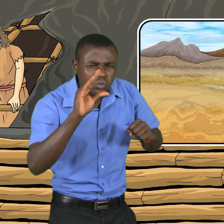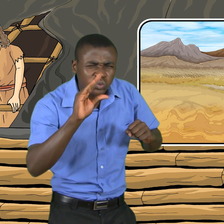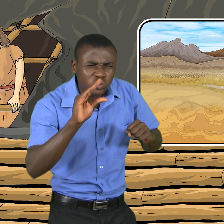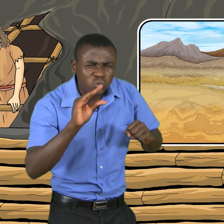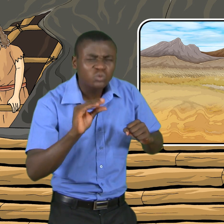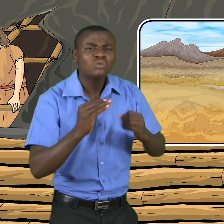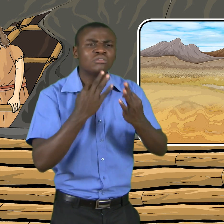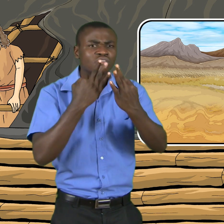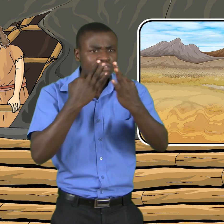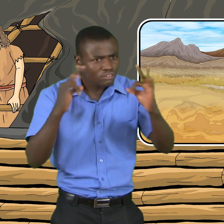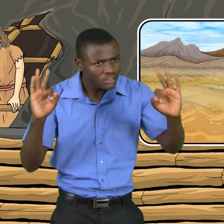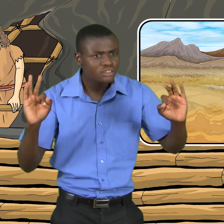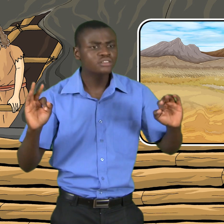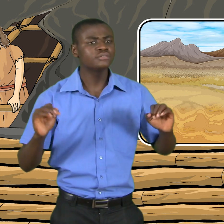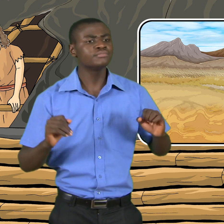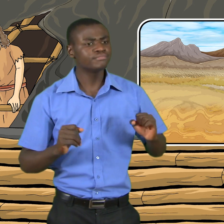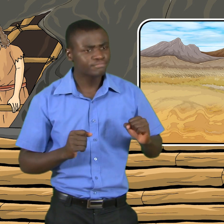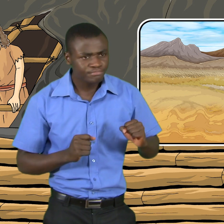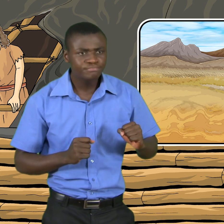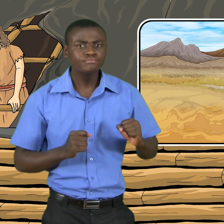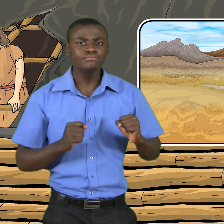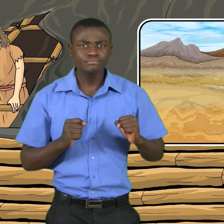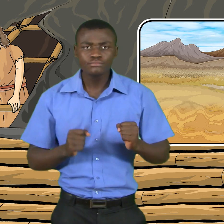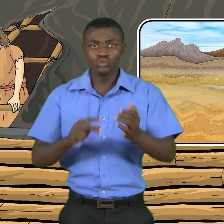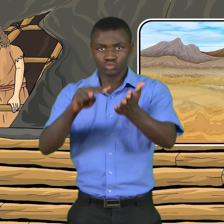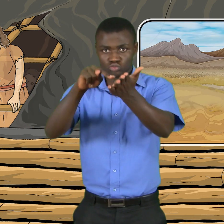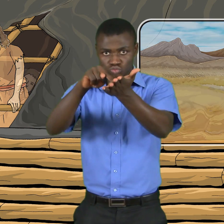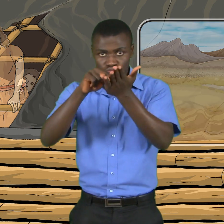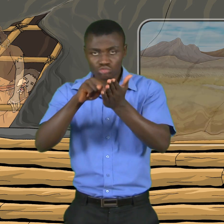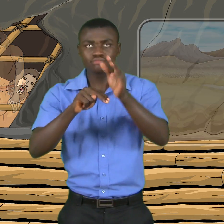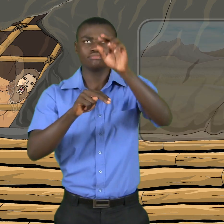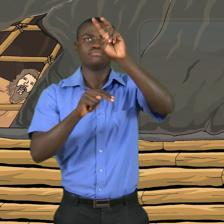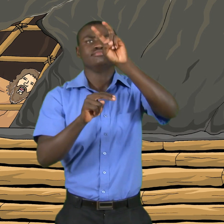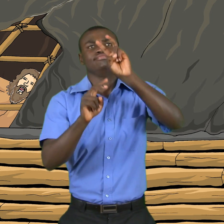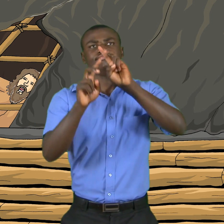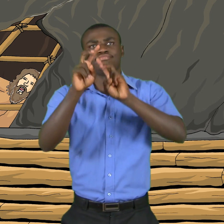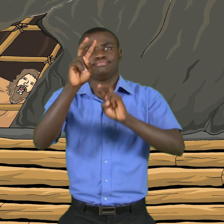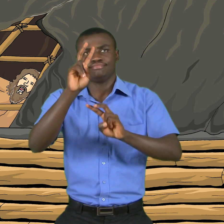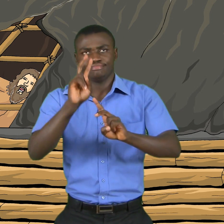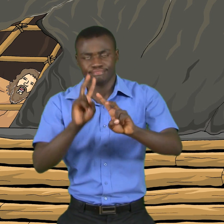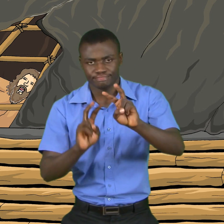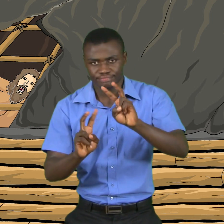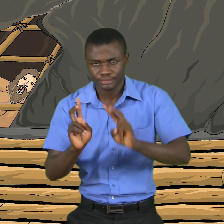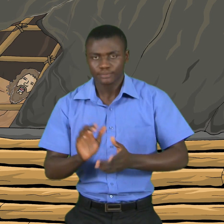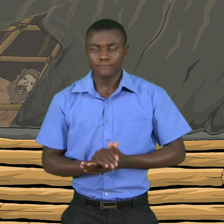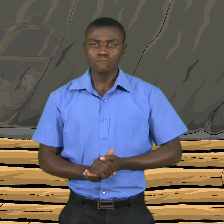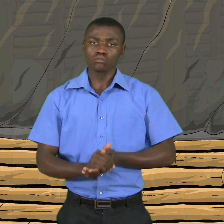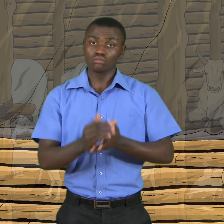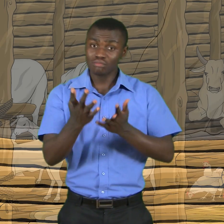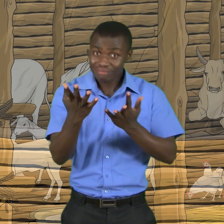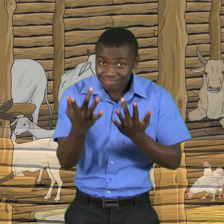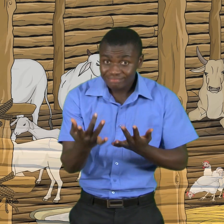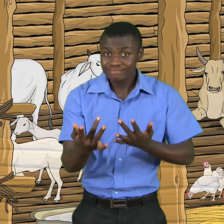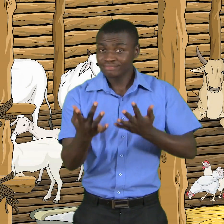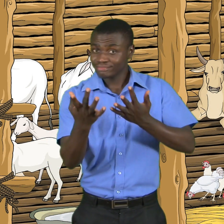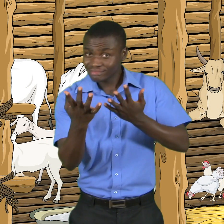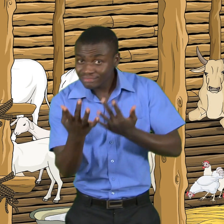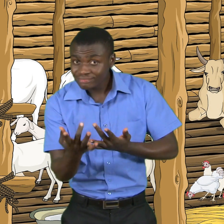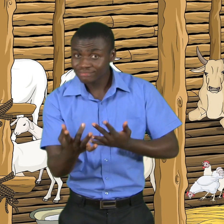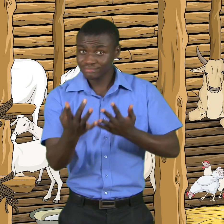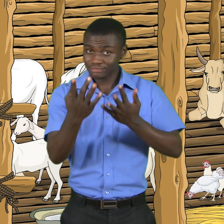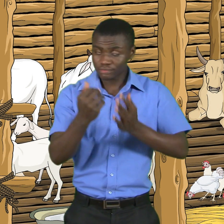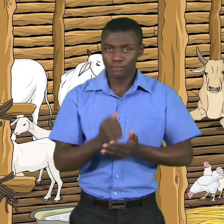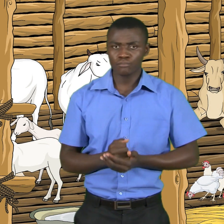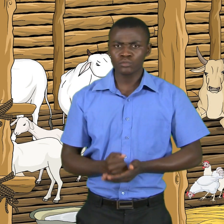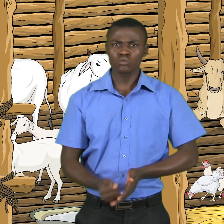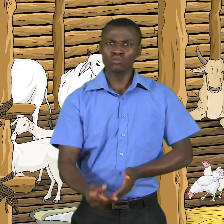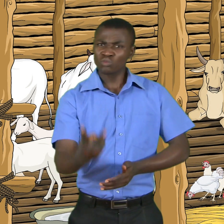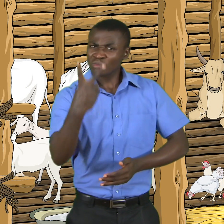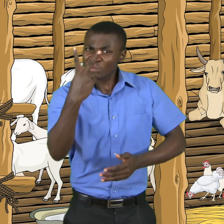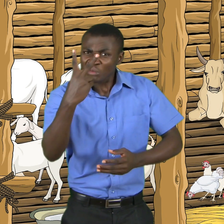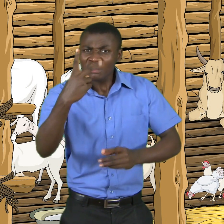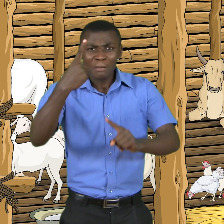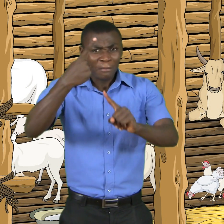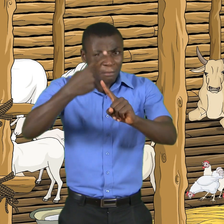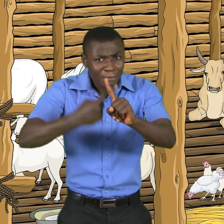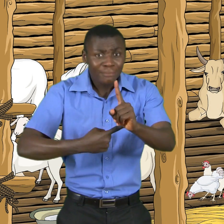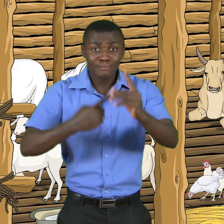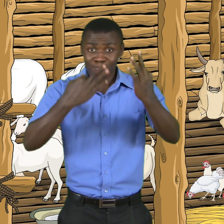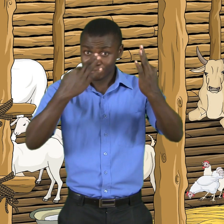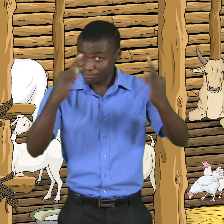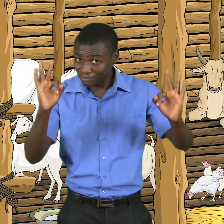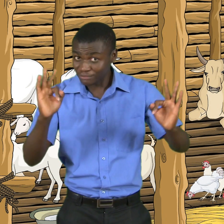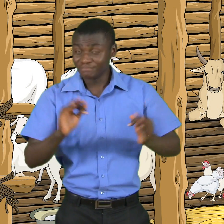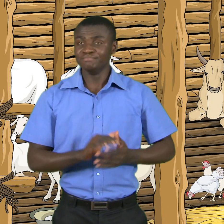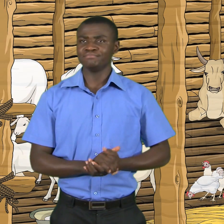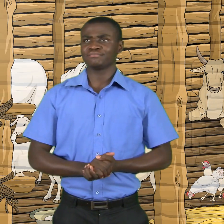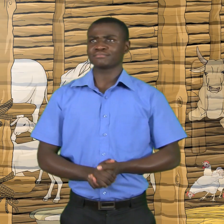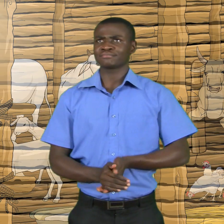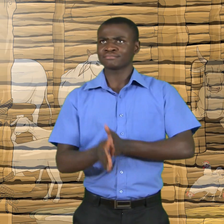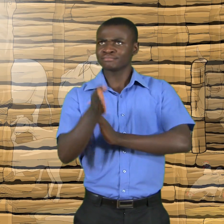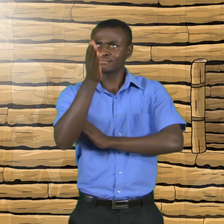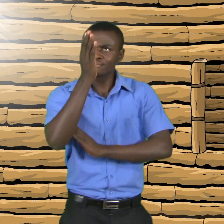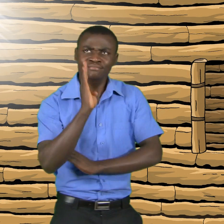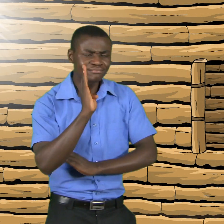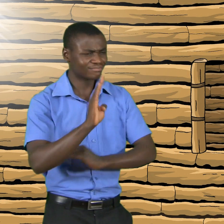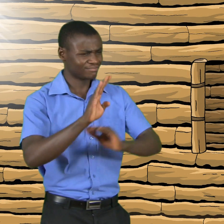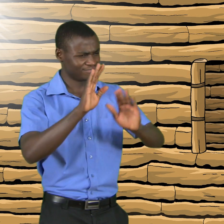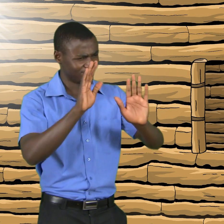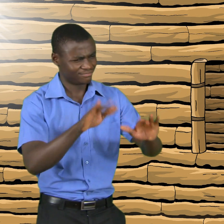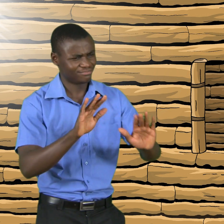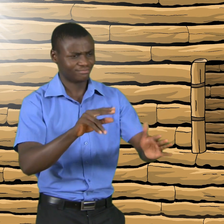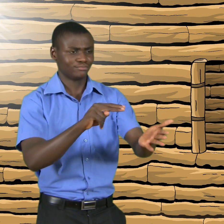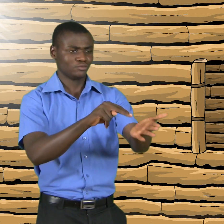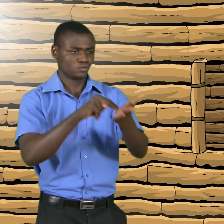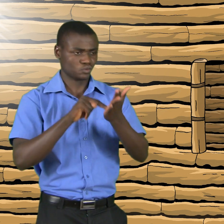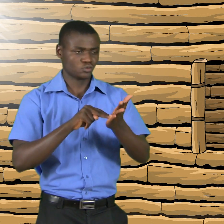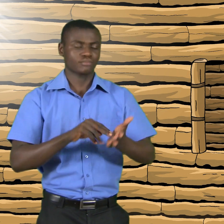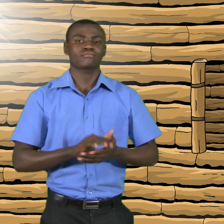By the twenty-seventh day of the second month, the earth was fully dry.